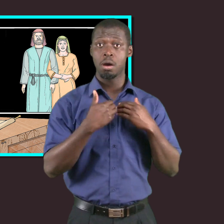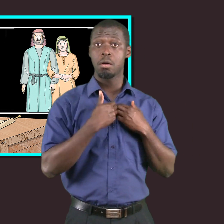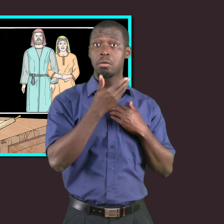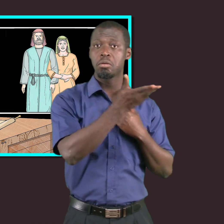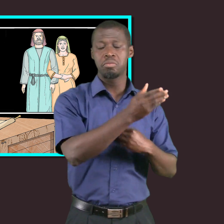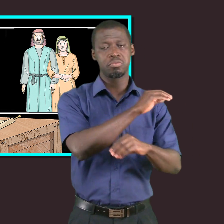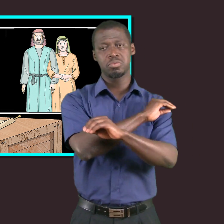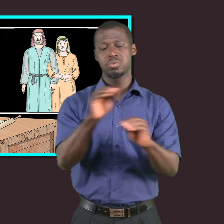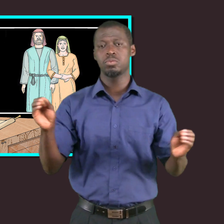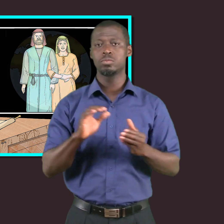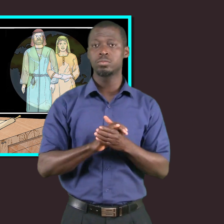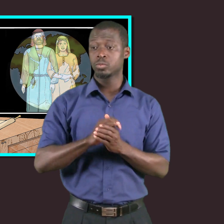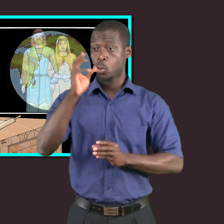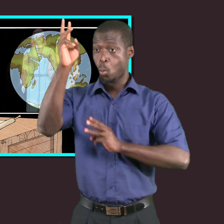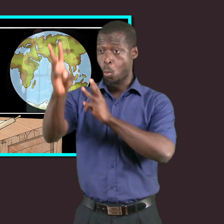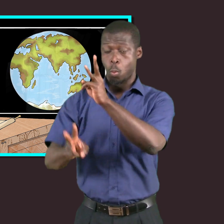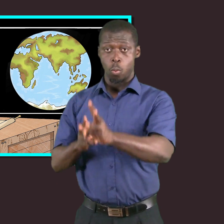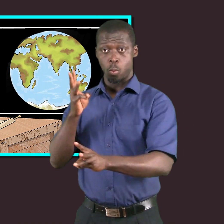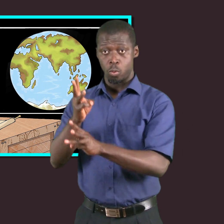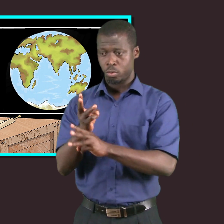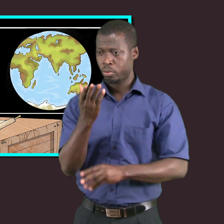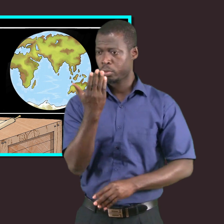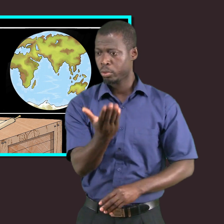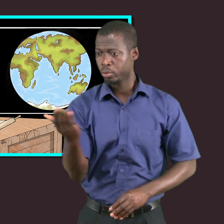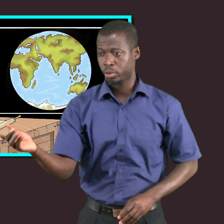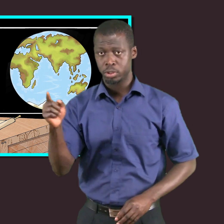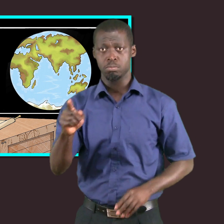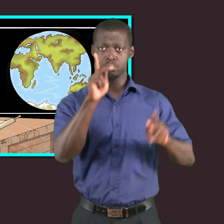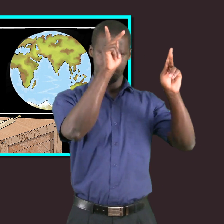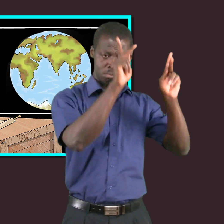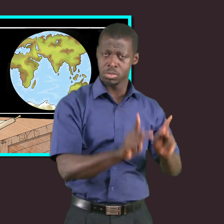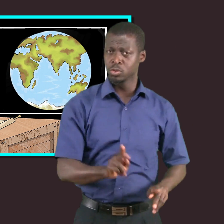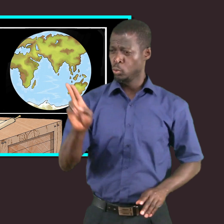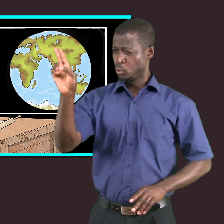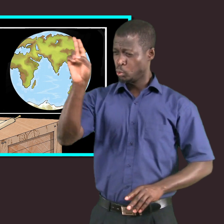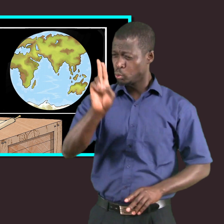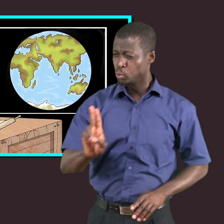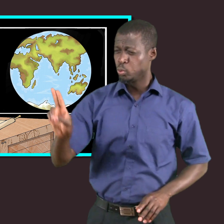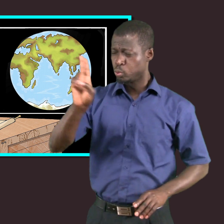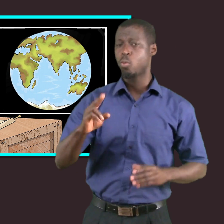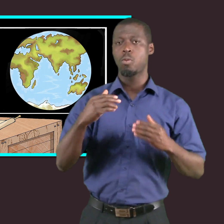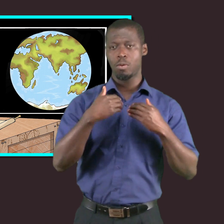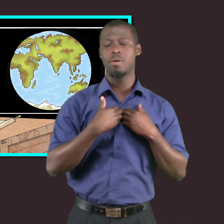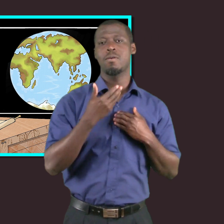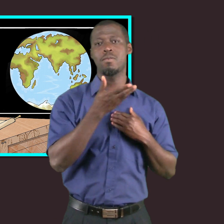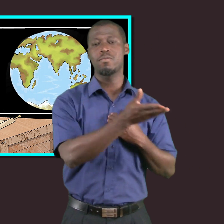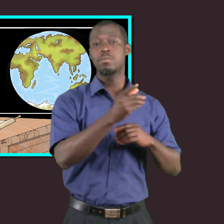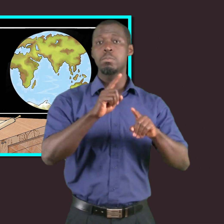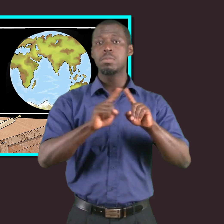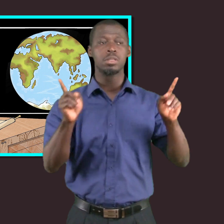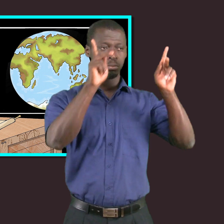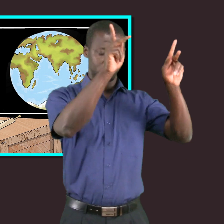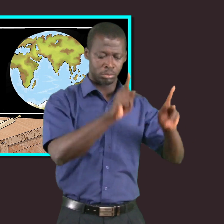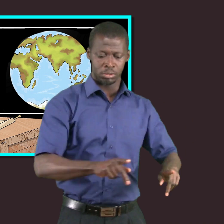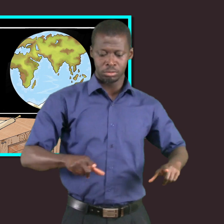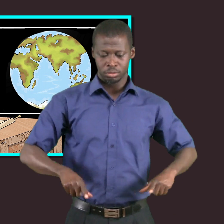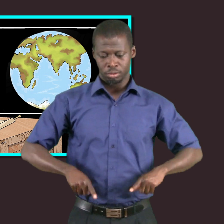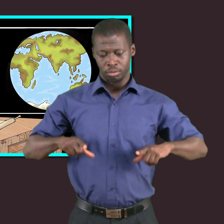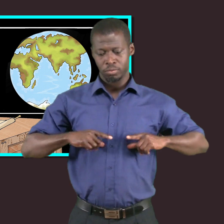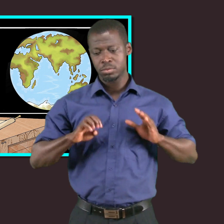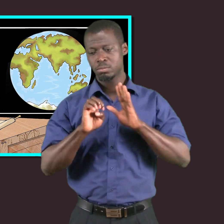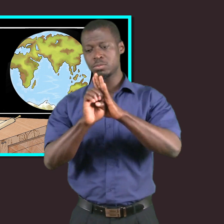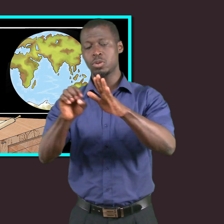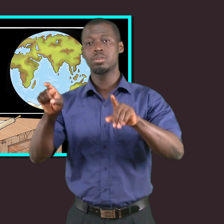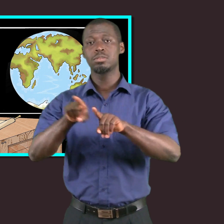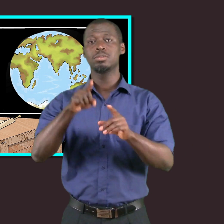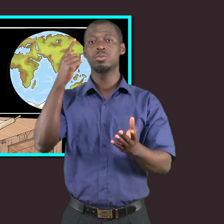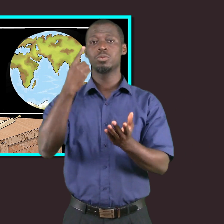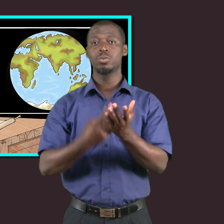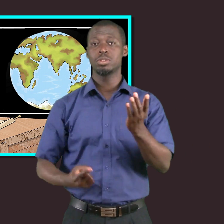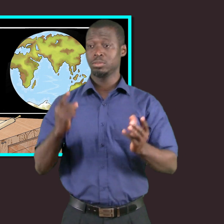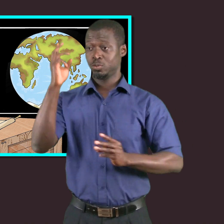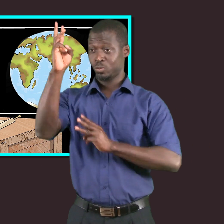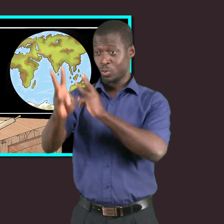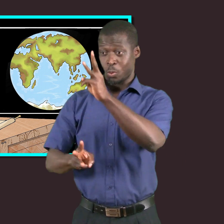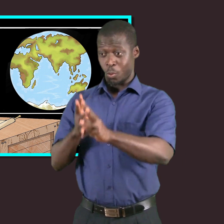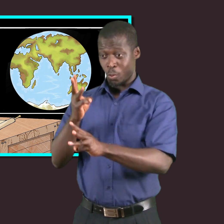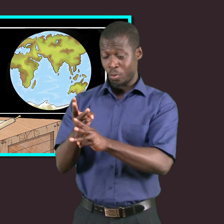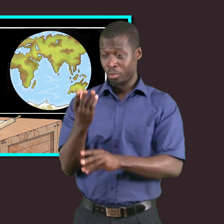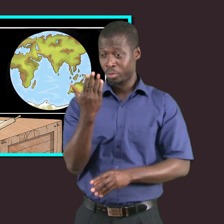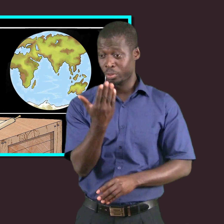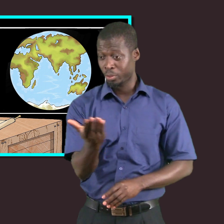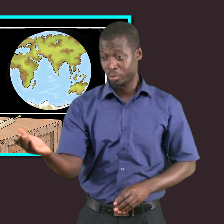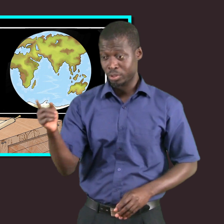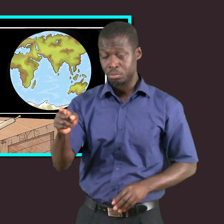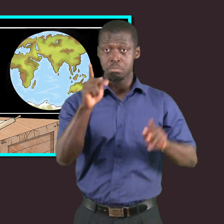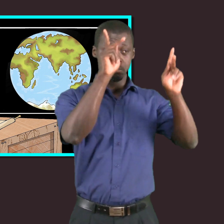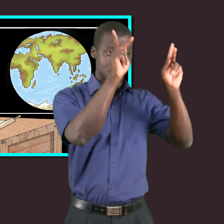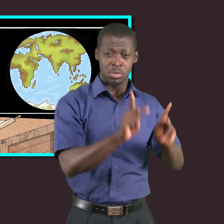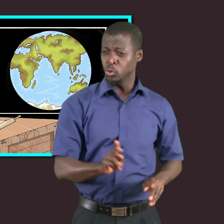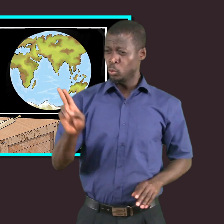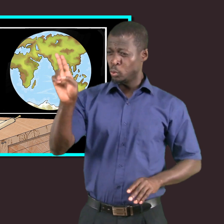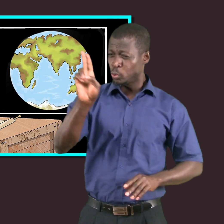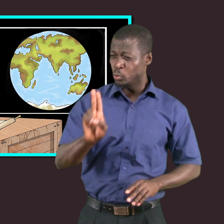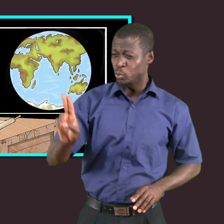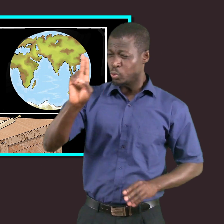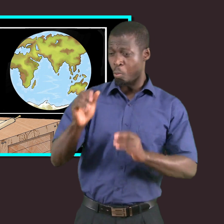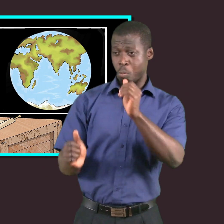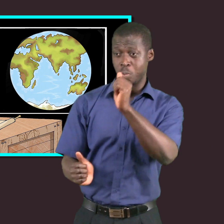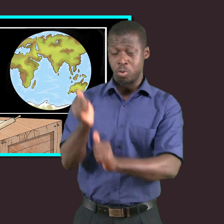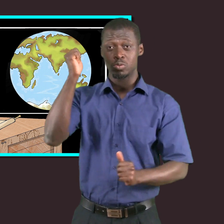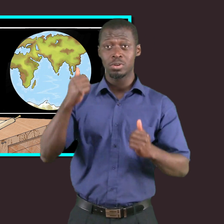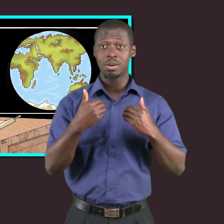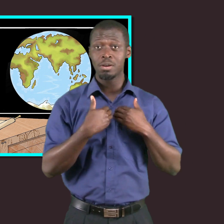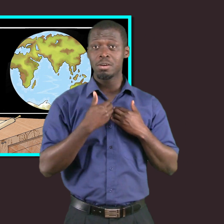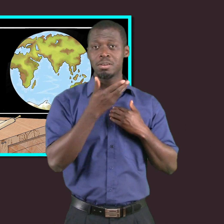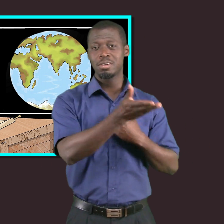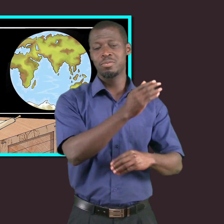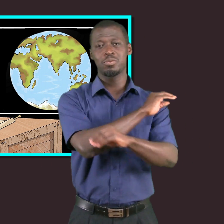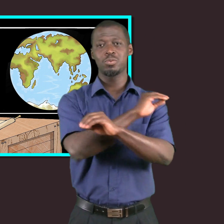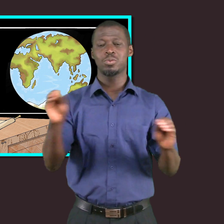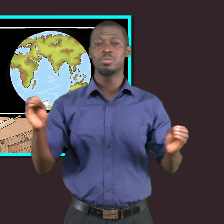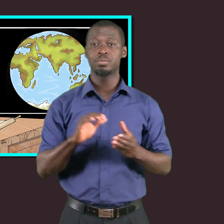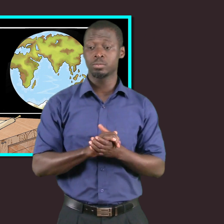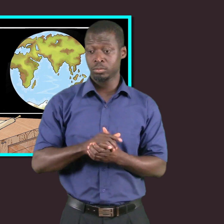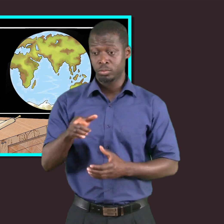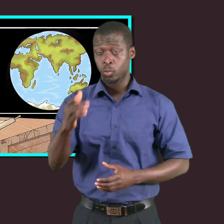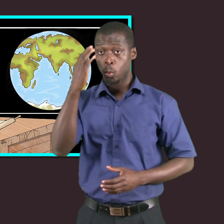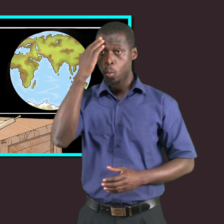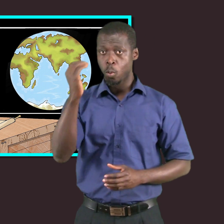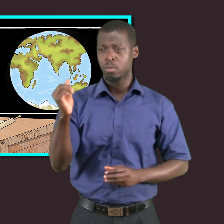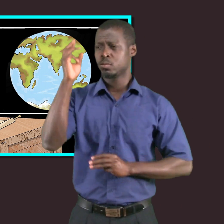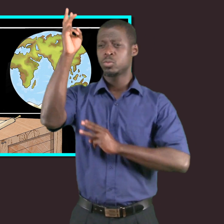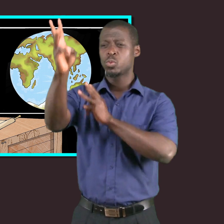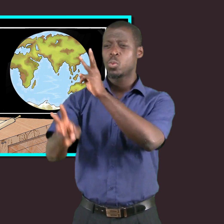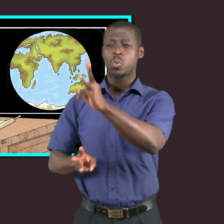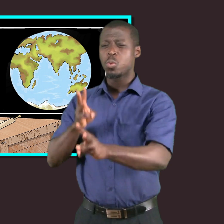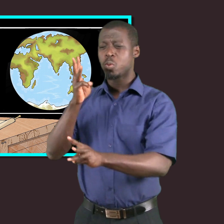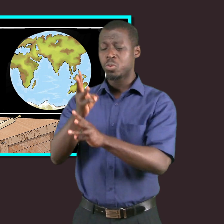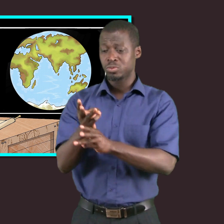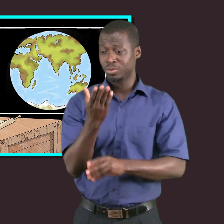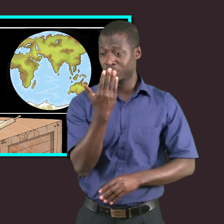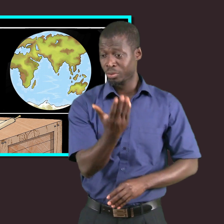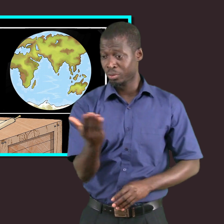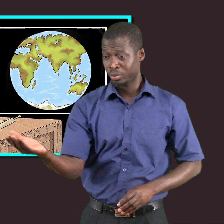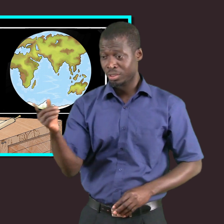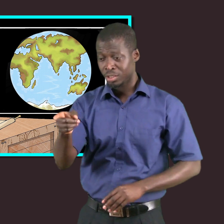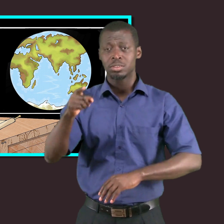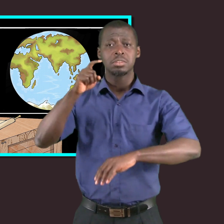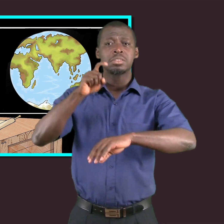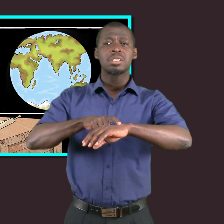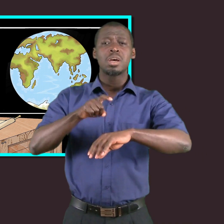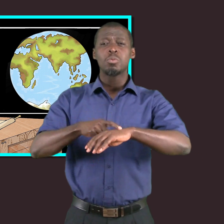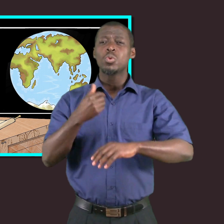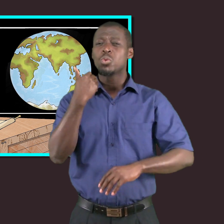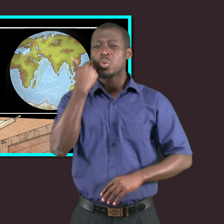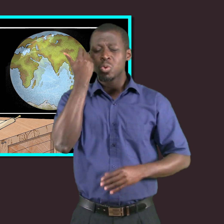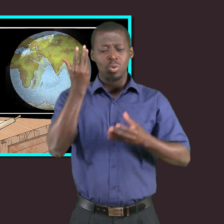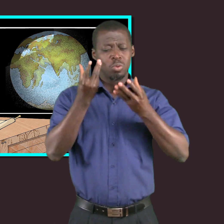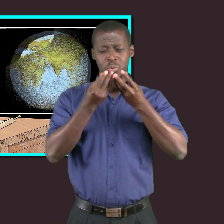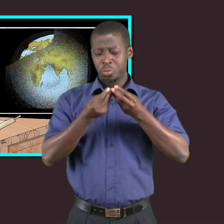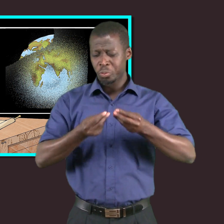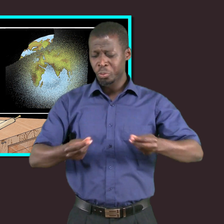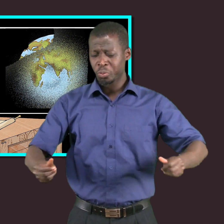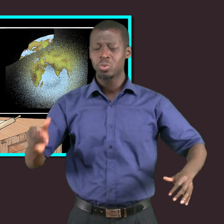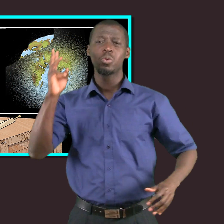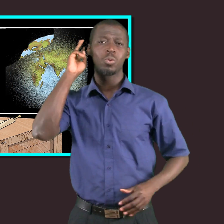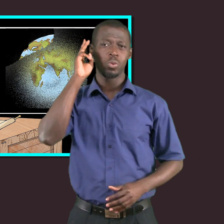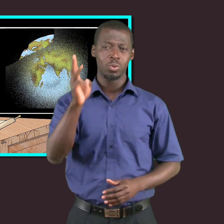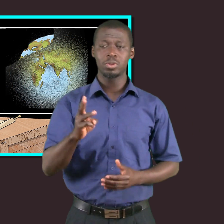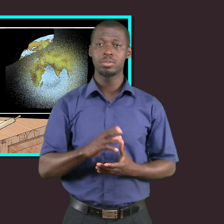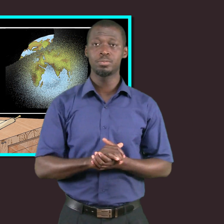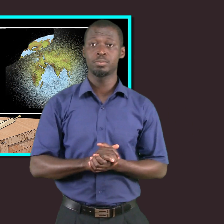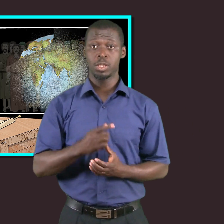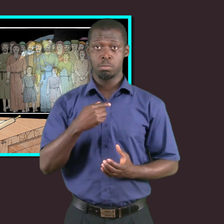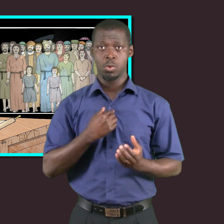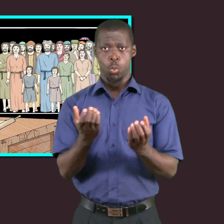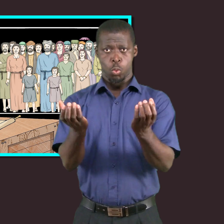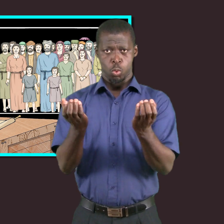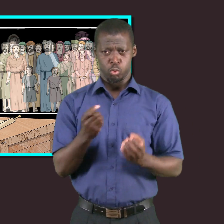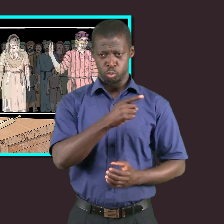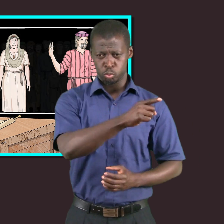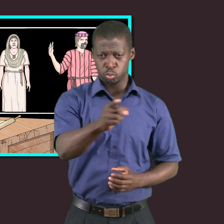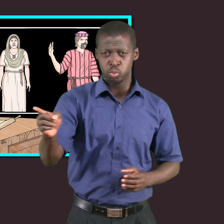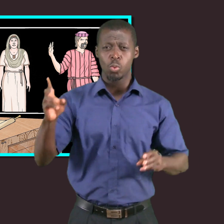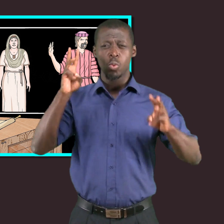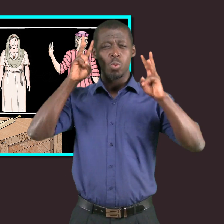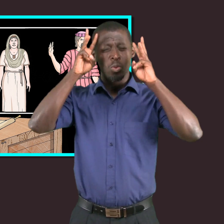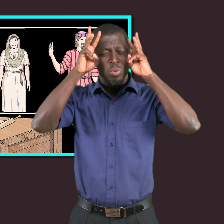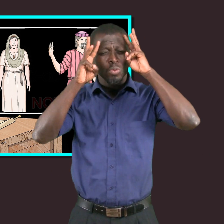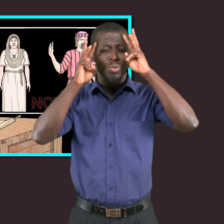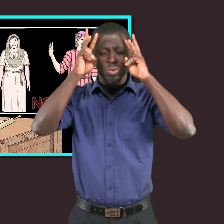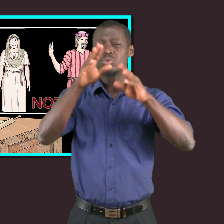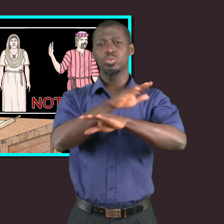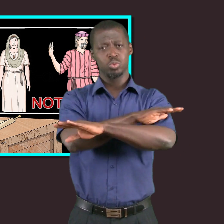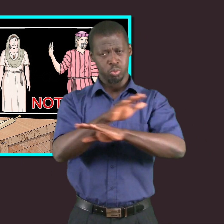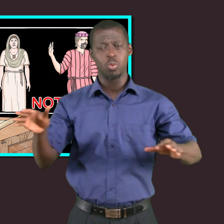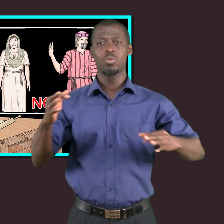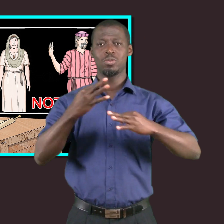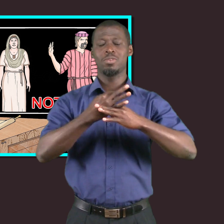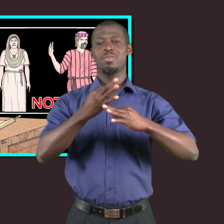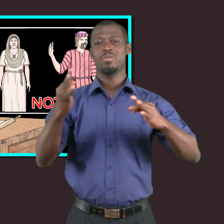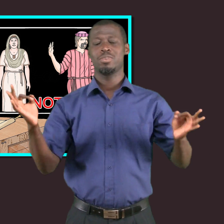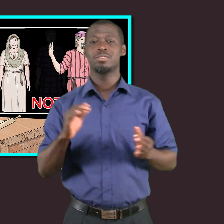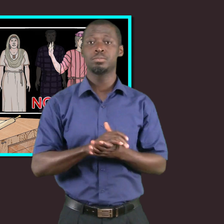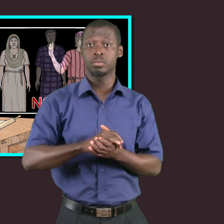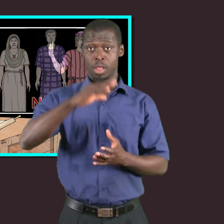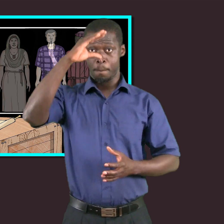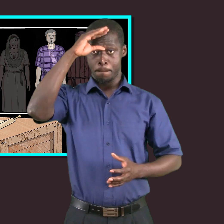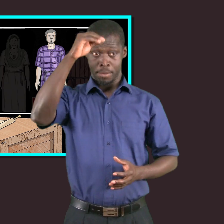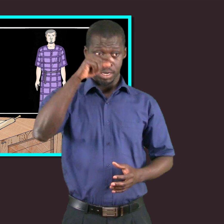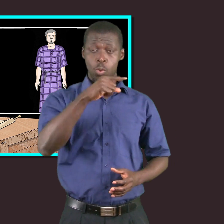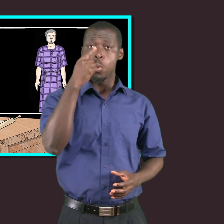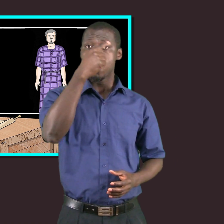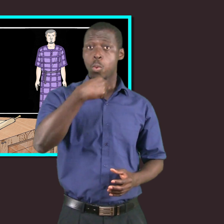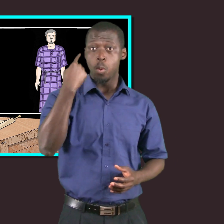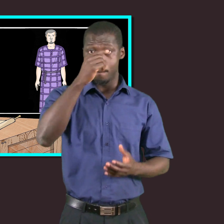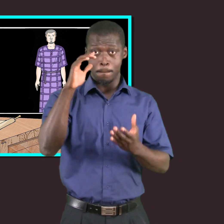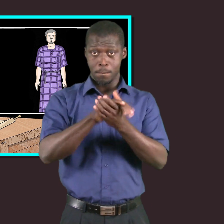and those who use the things of this world, as if not dependent on them. For this world in its present form is passing away. I want you to be free from concern.